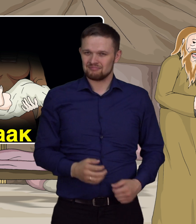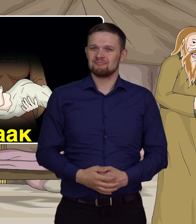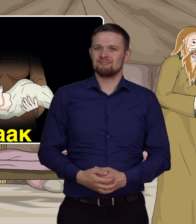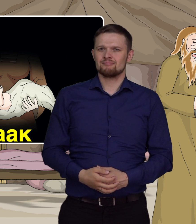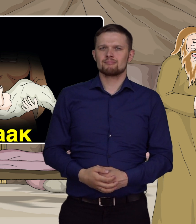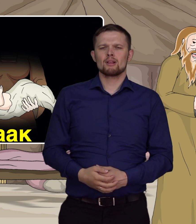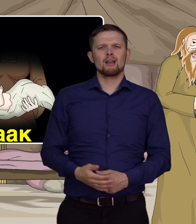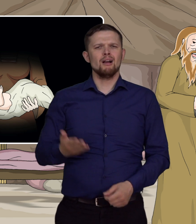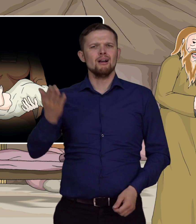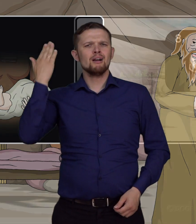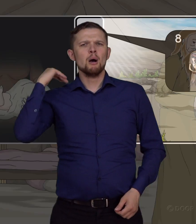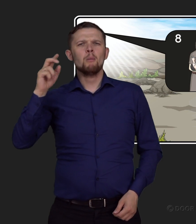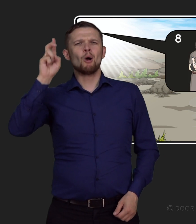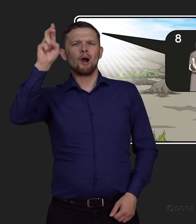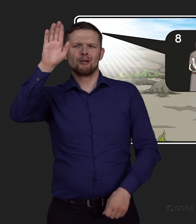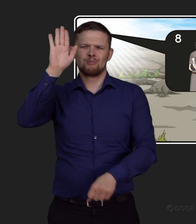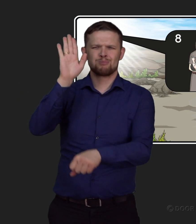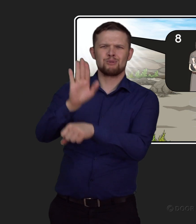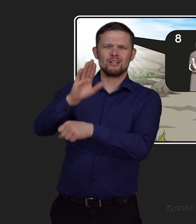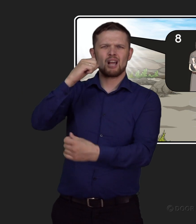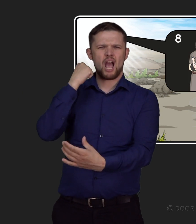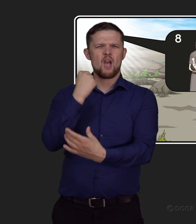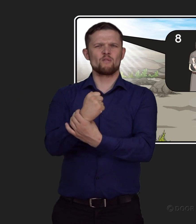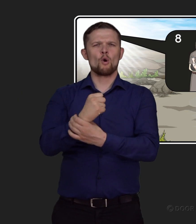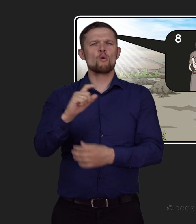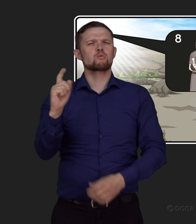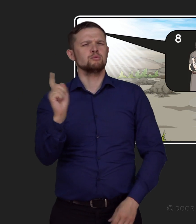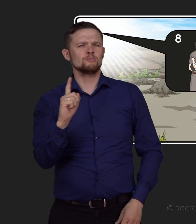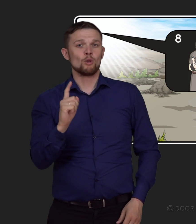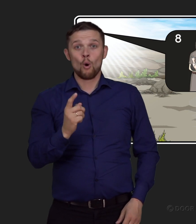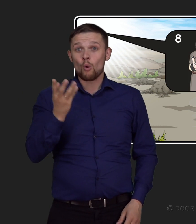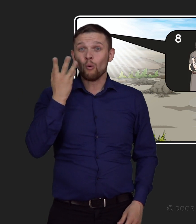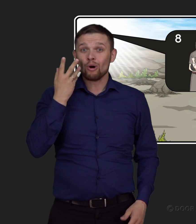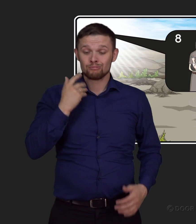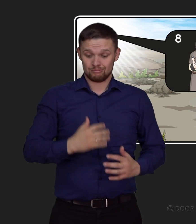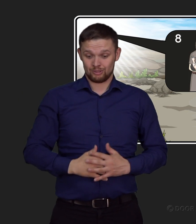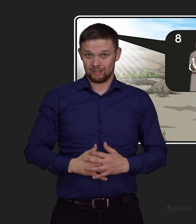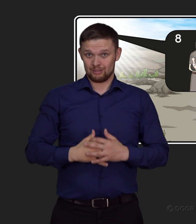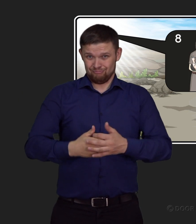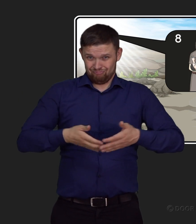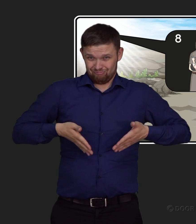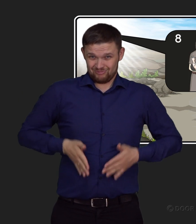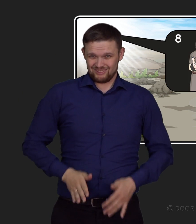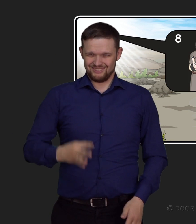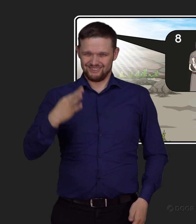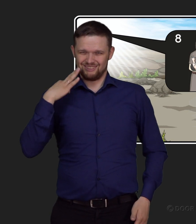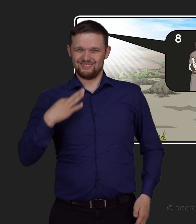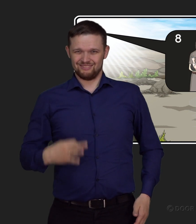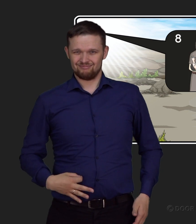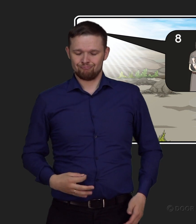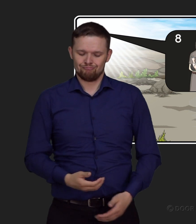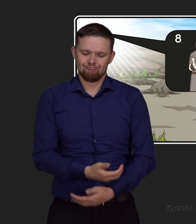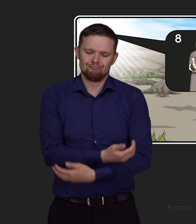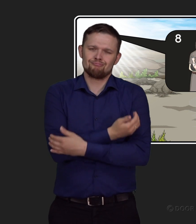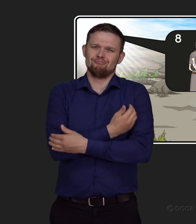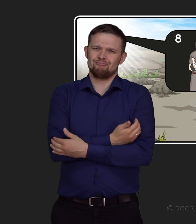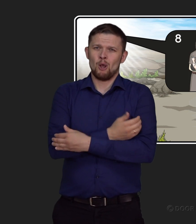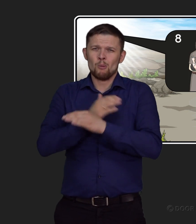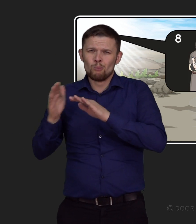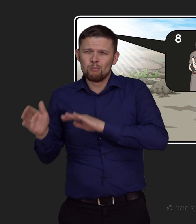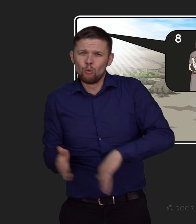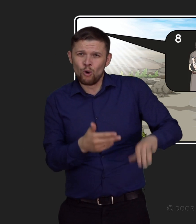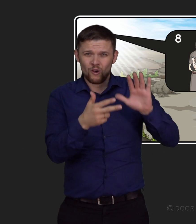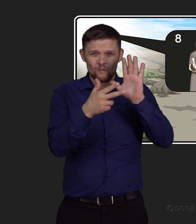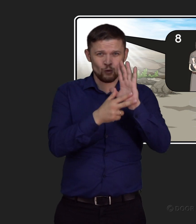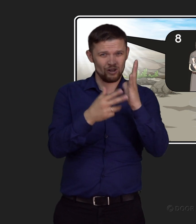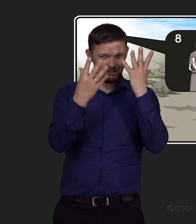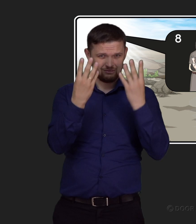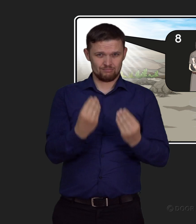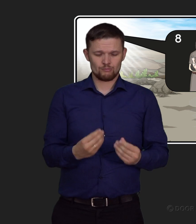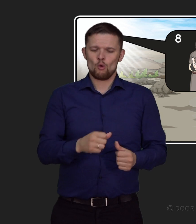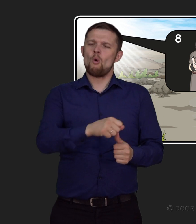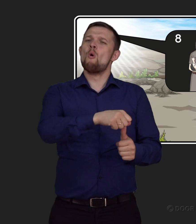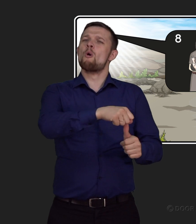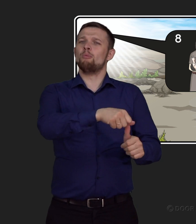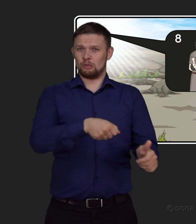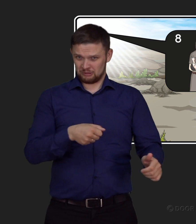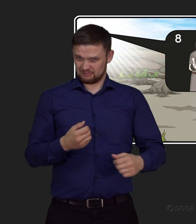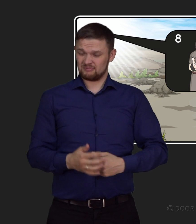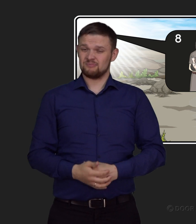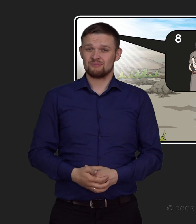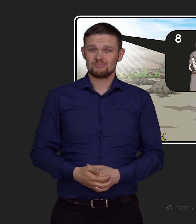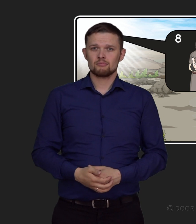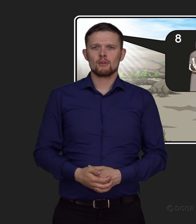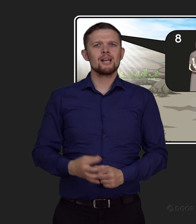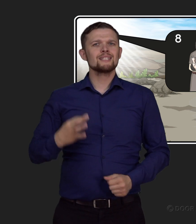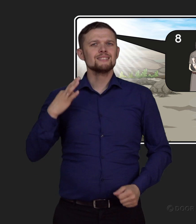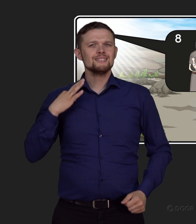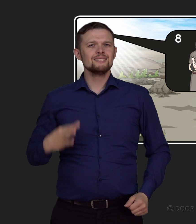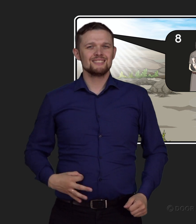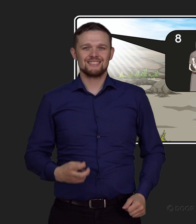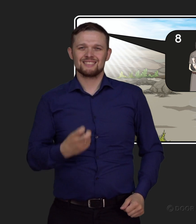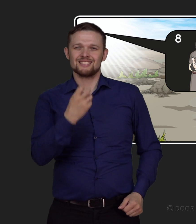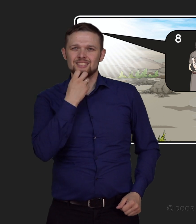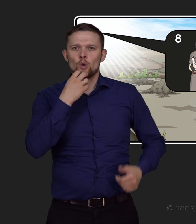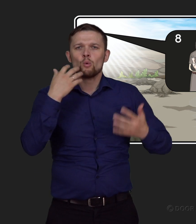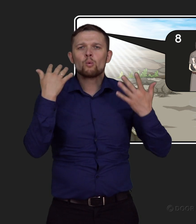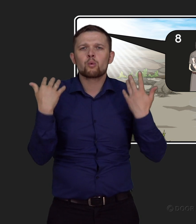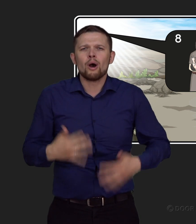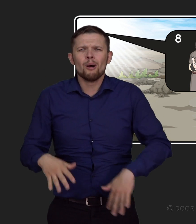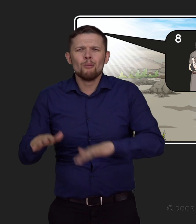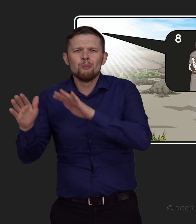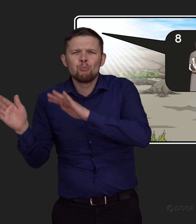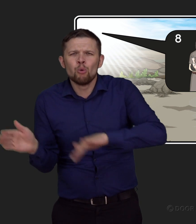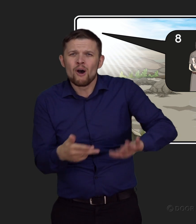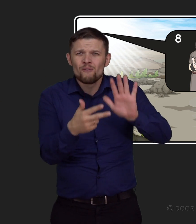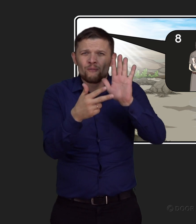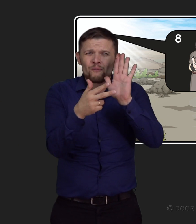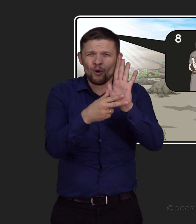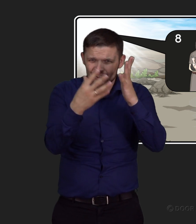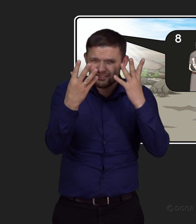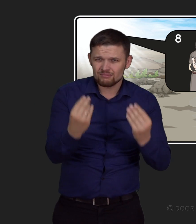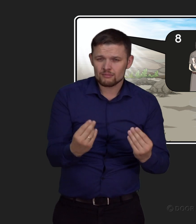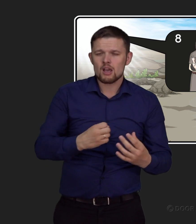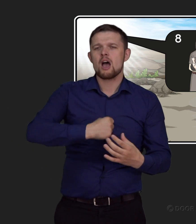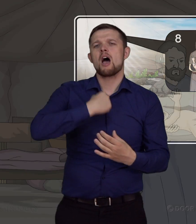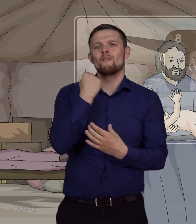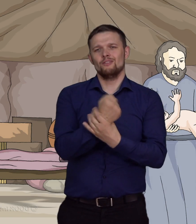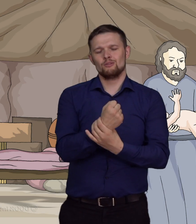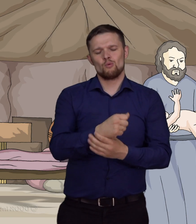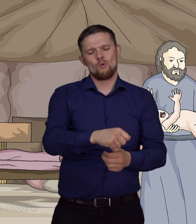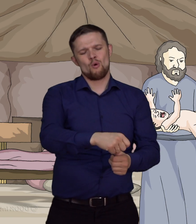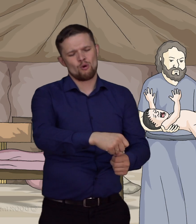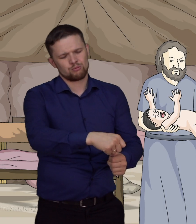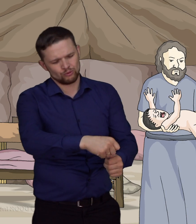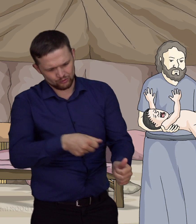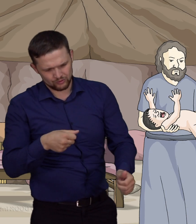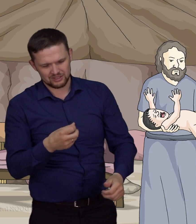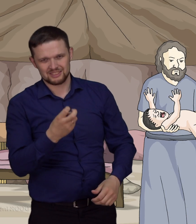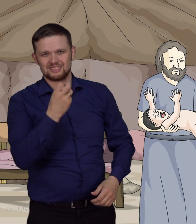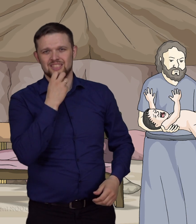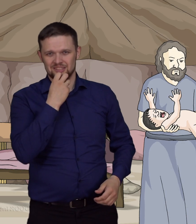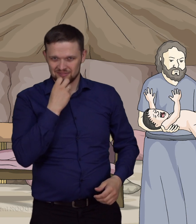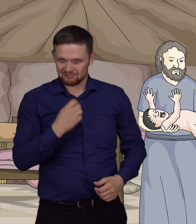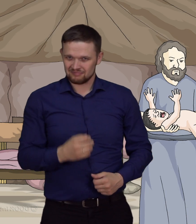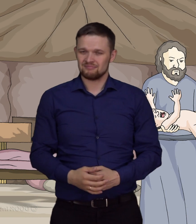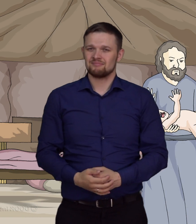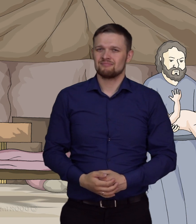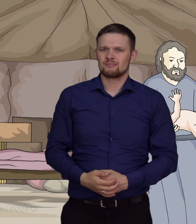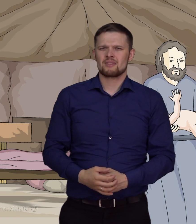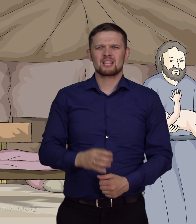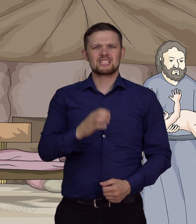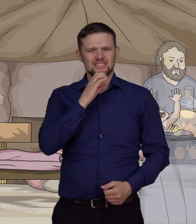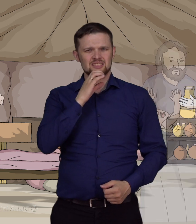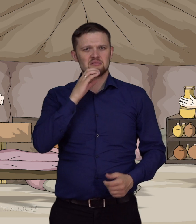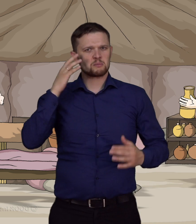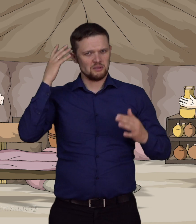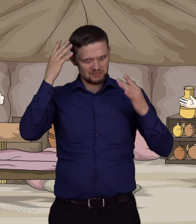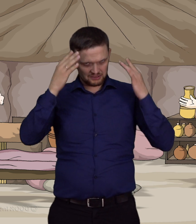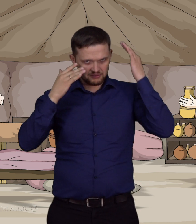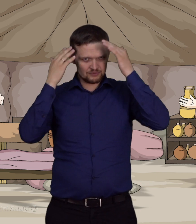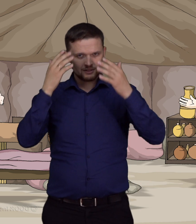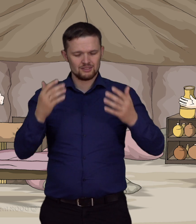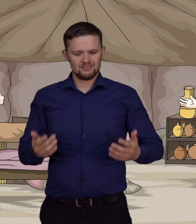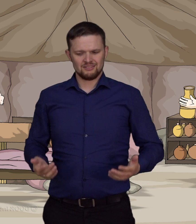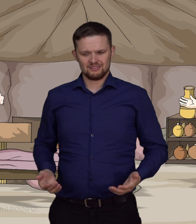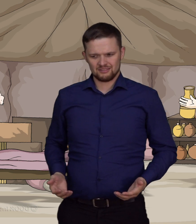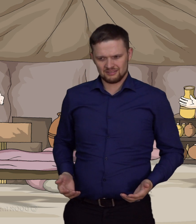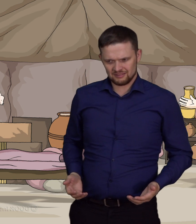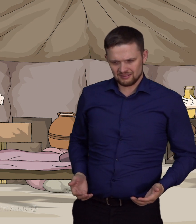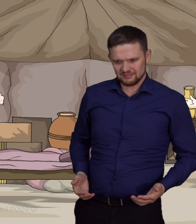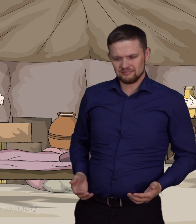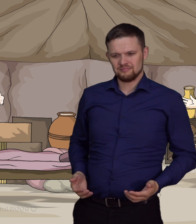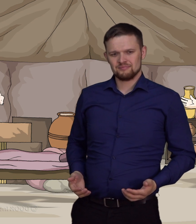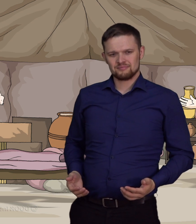When his son Isaac was eight days old, Abraham circumcised him, as God had commanded him. Abraham was a hundred years old when his son Isaac was born to him.